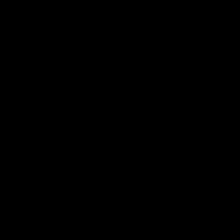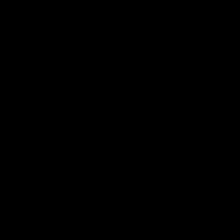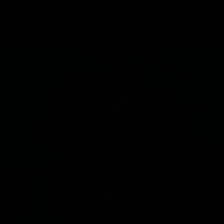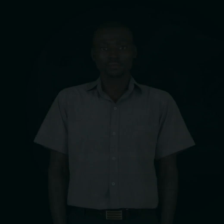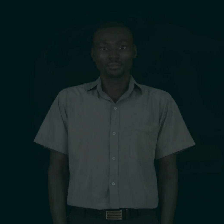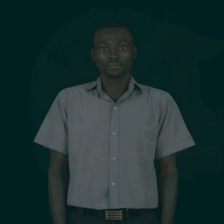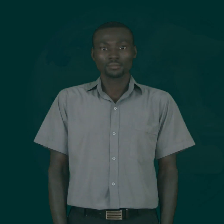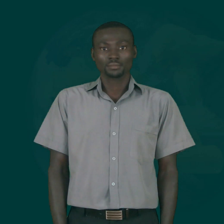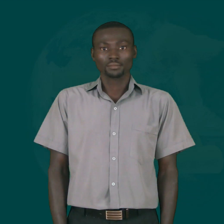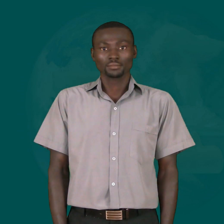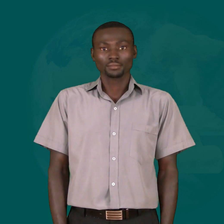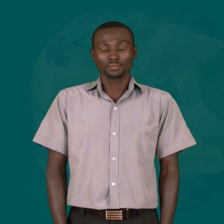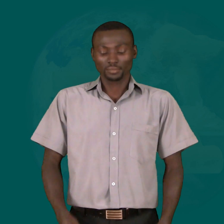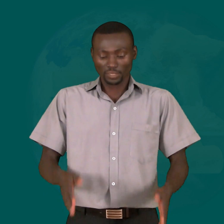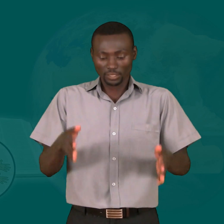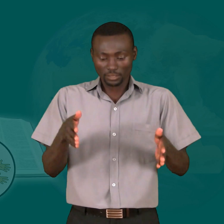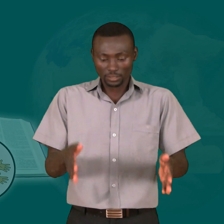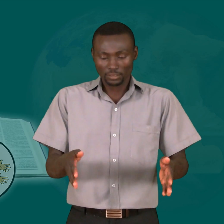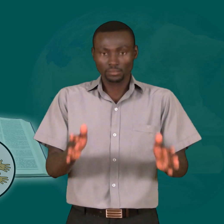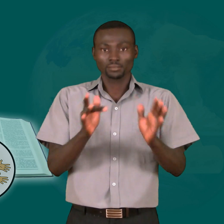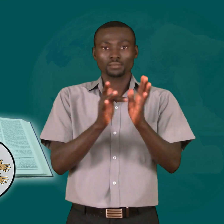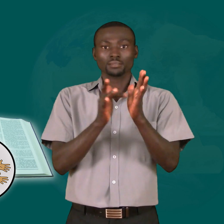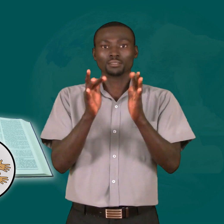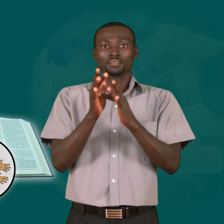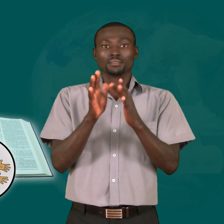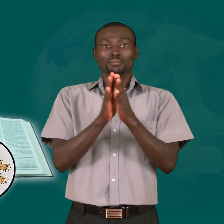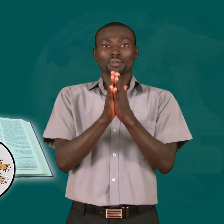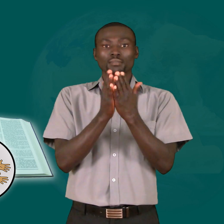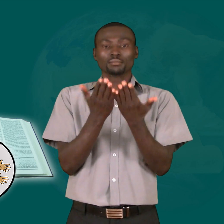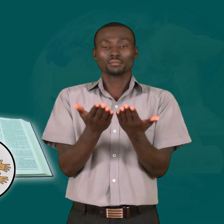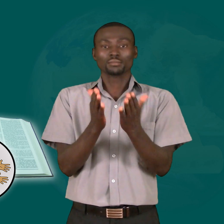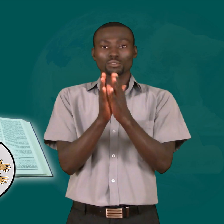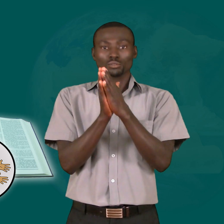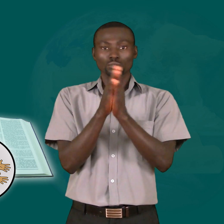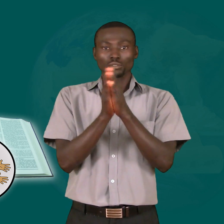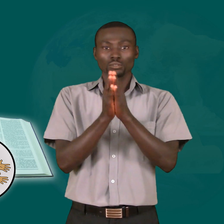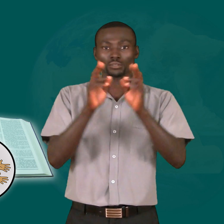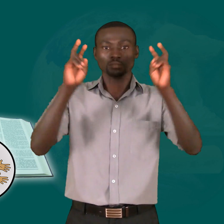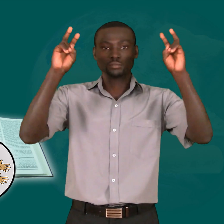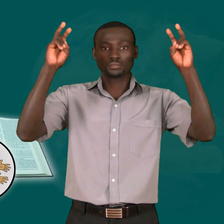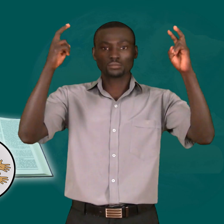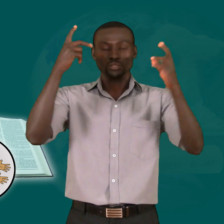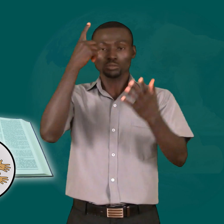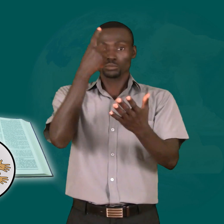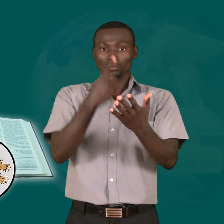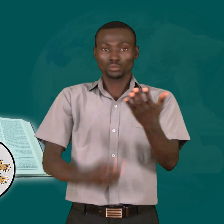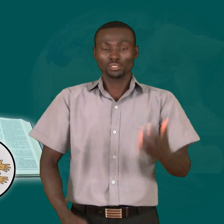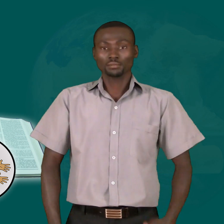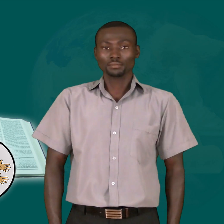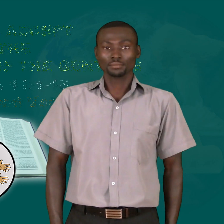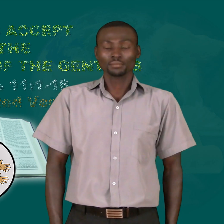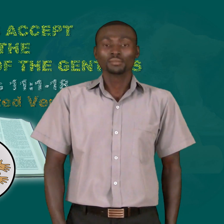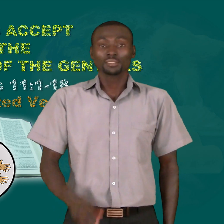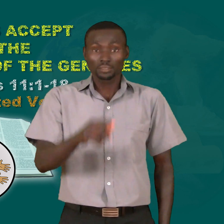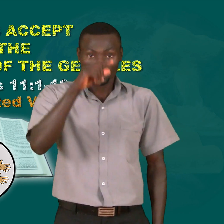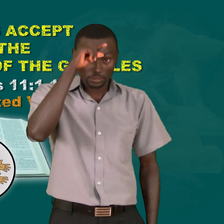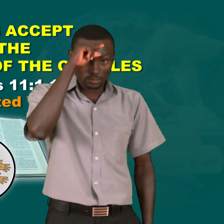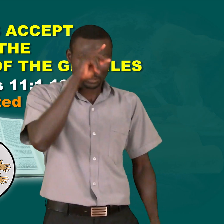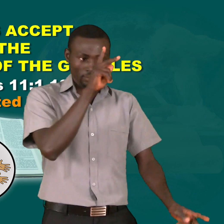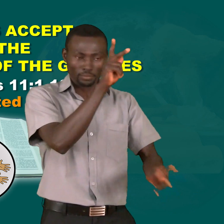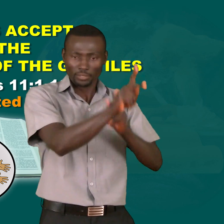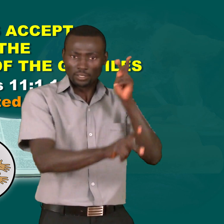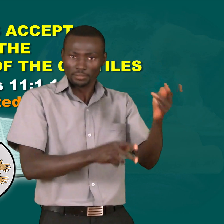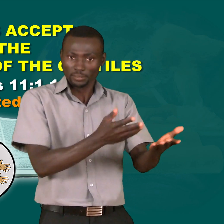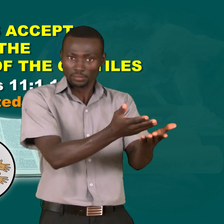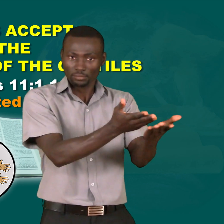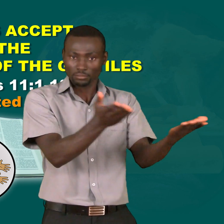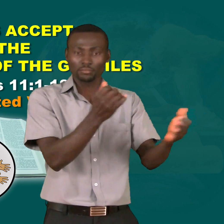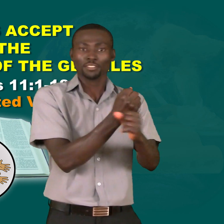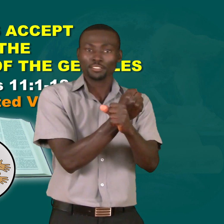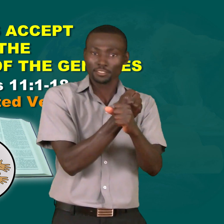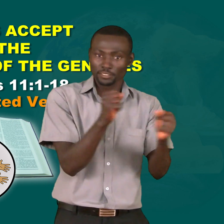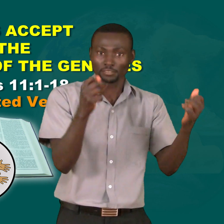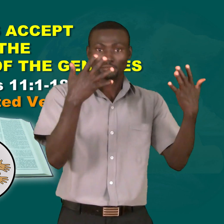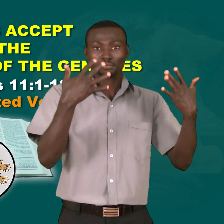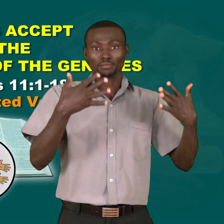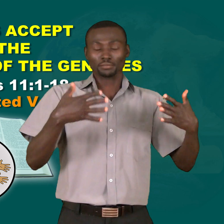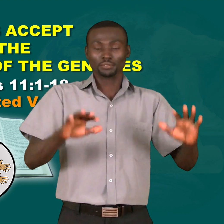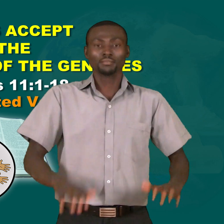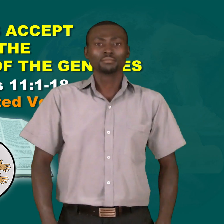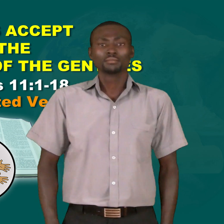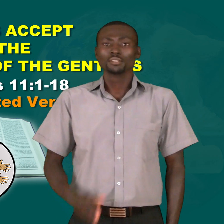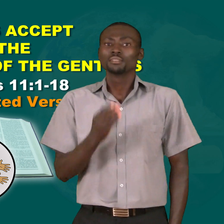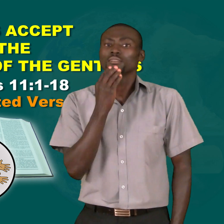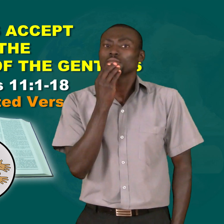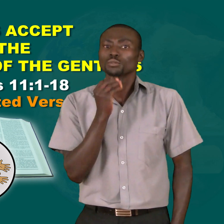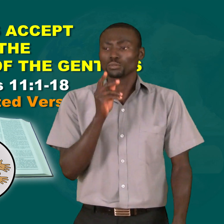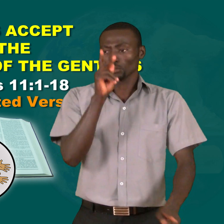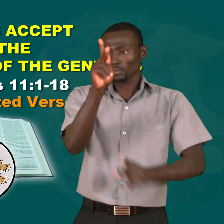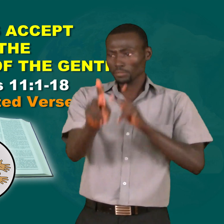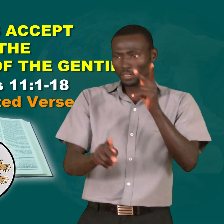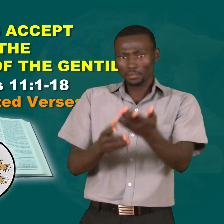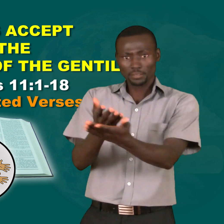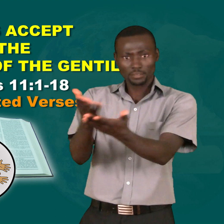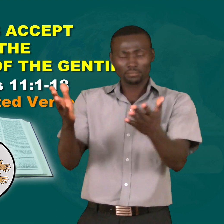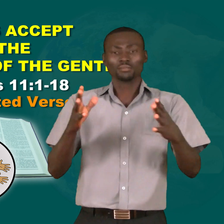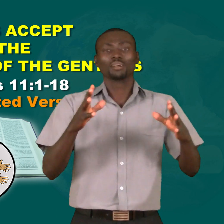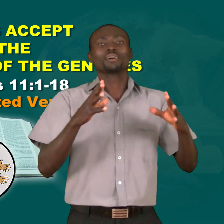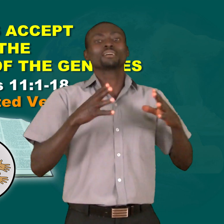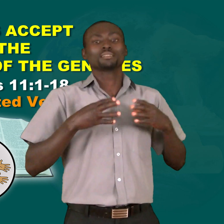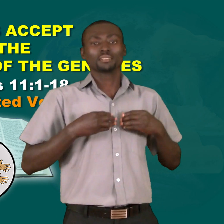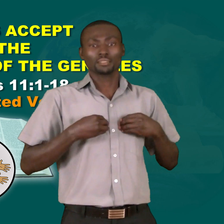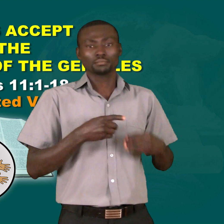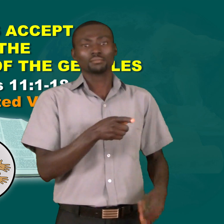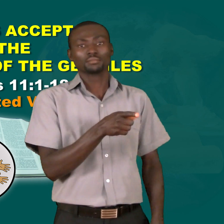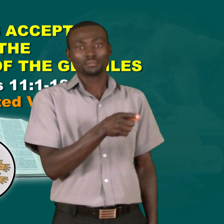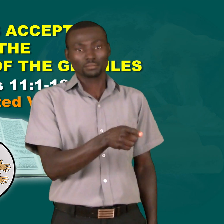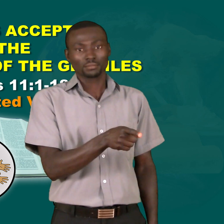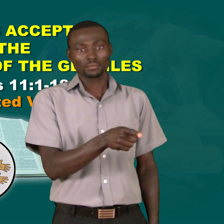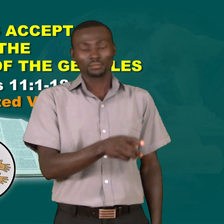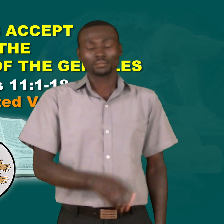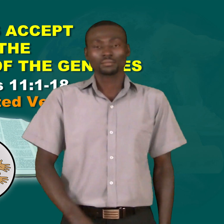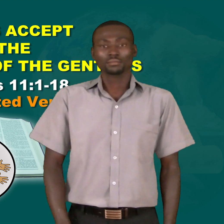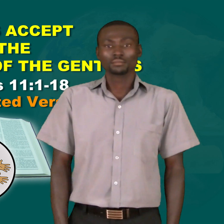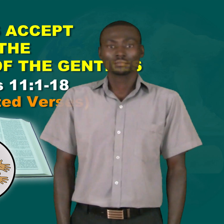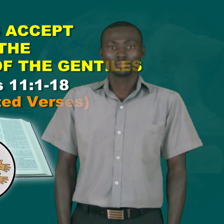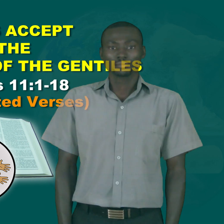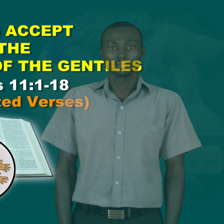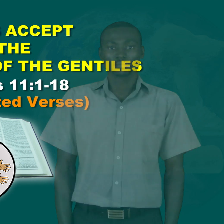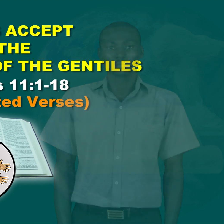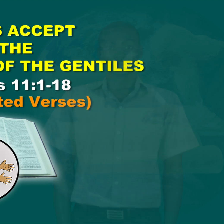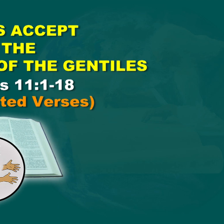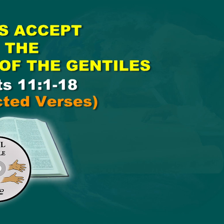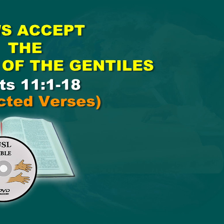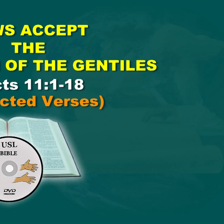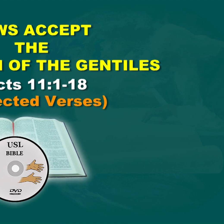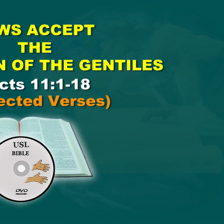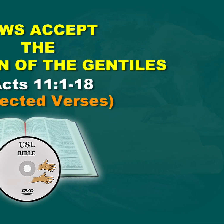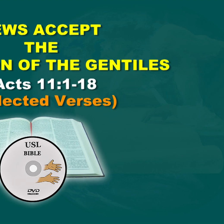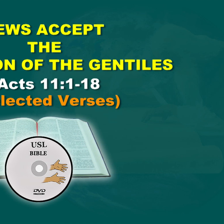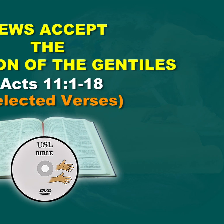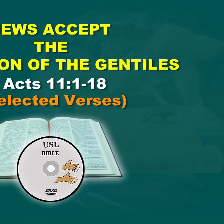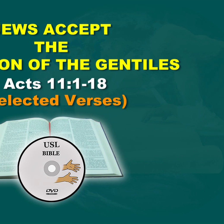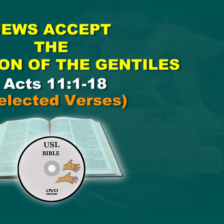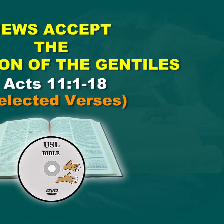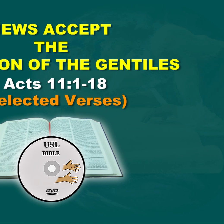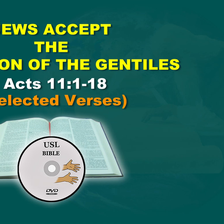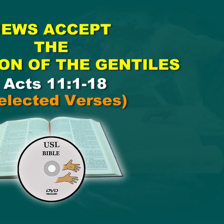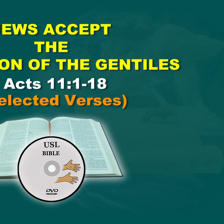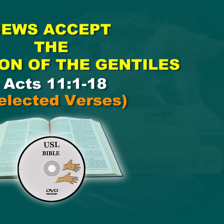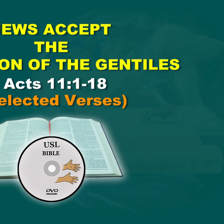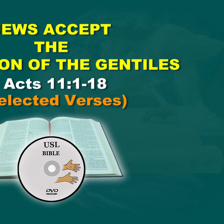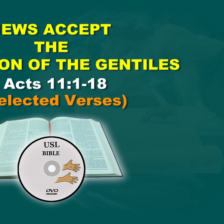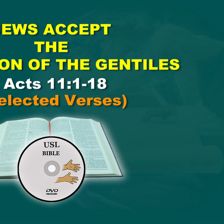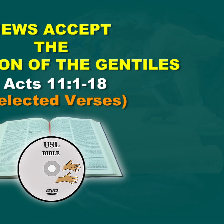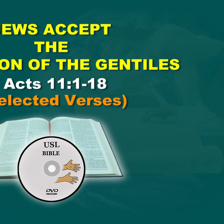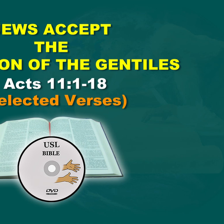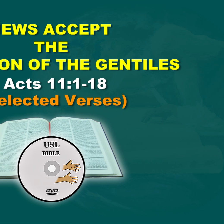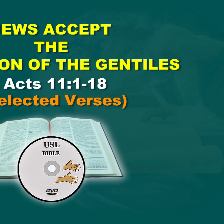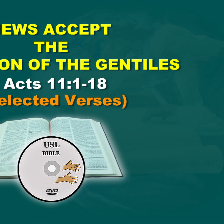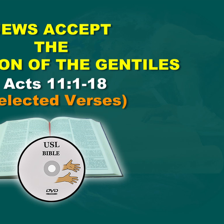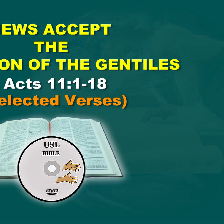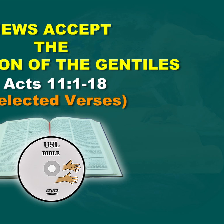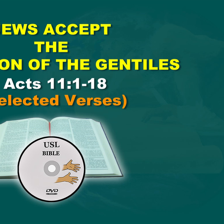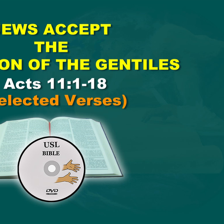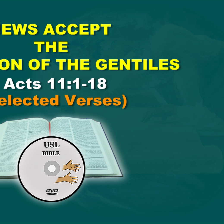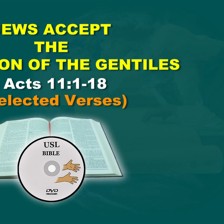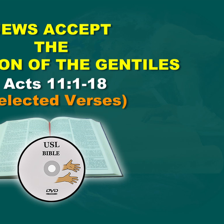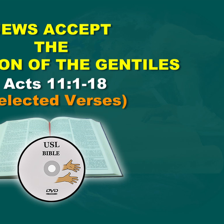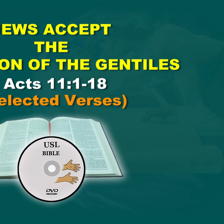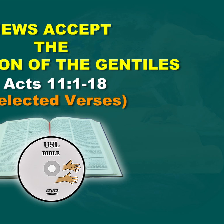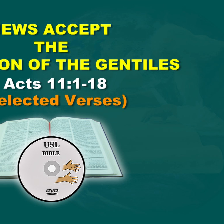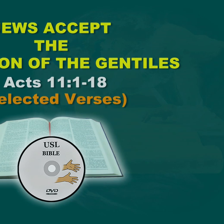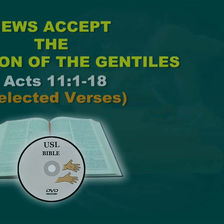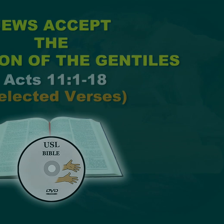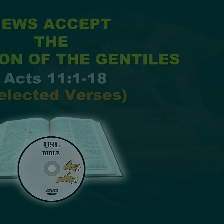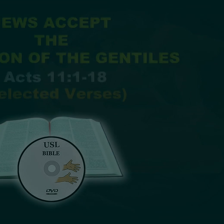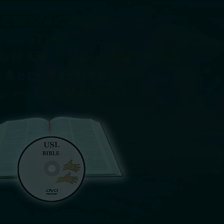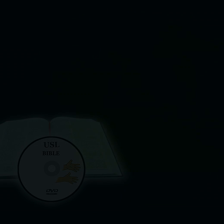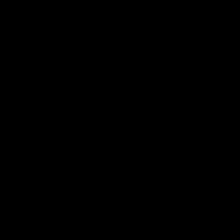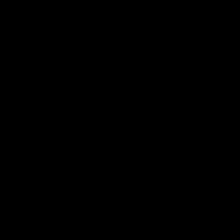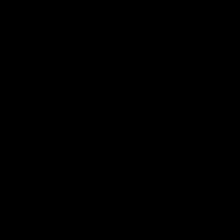Jews accept the salvation of Gentiles